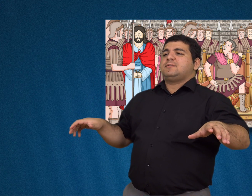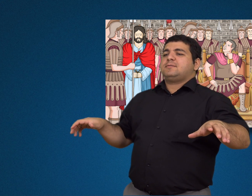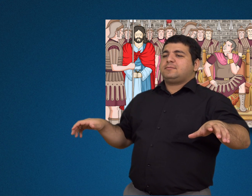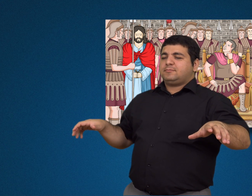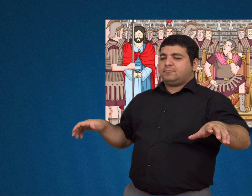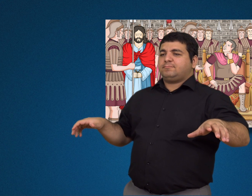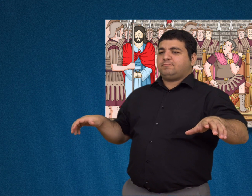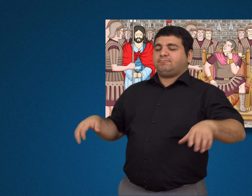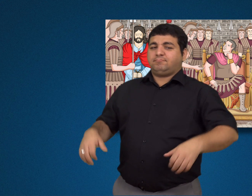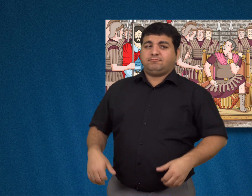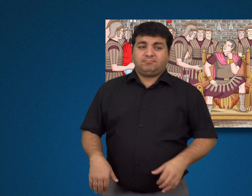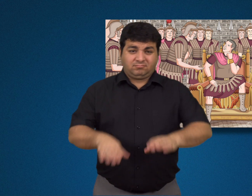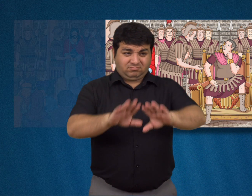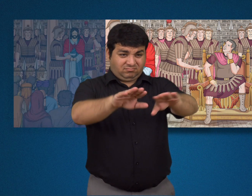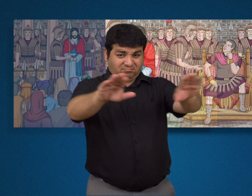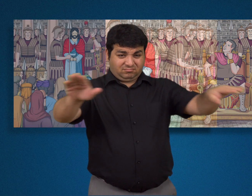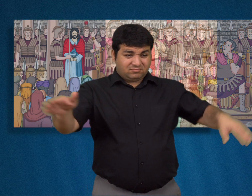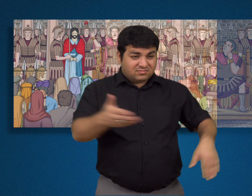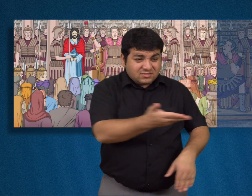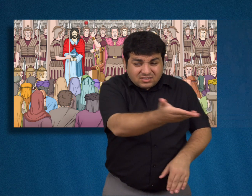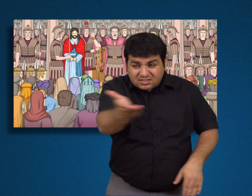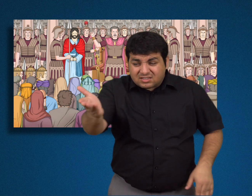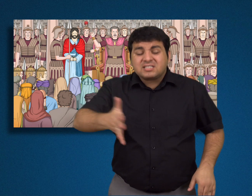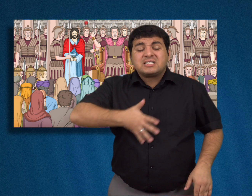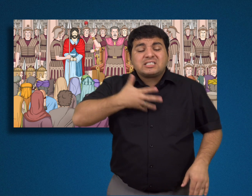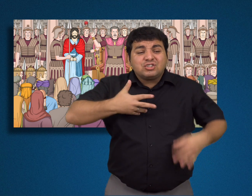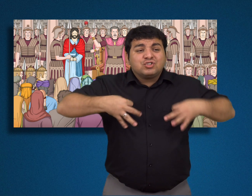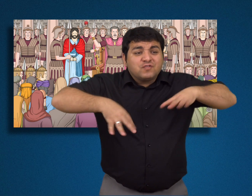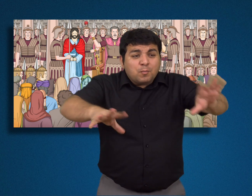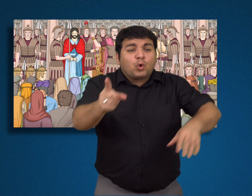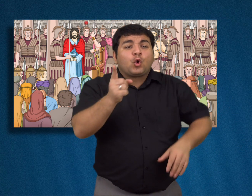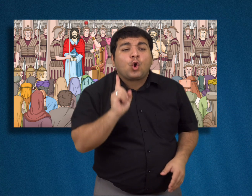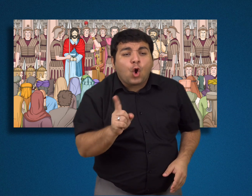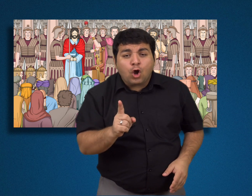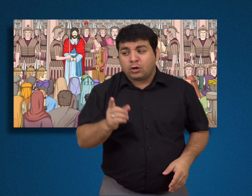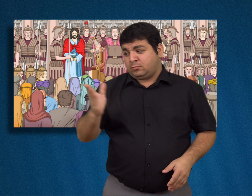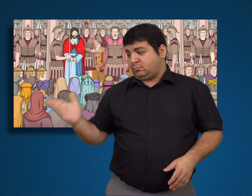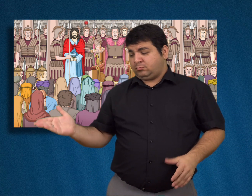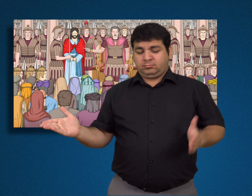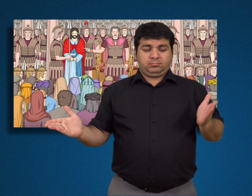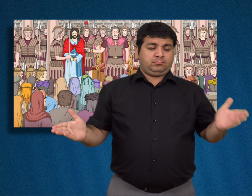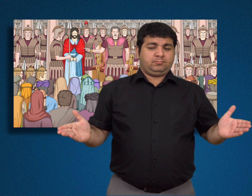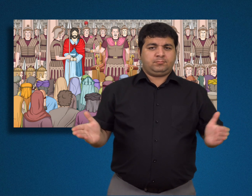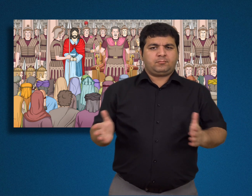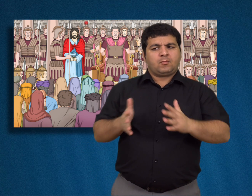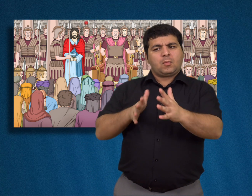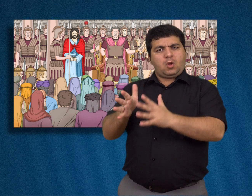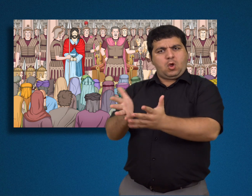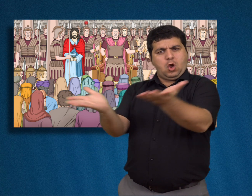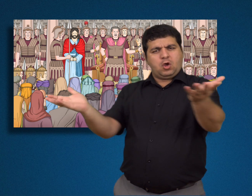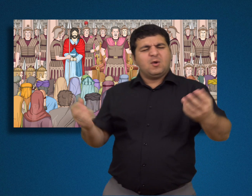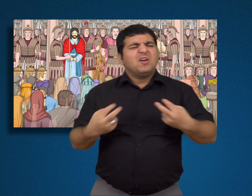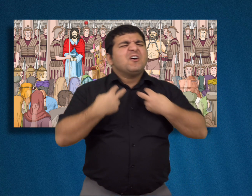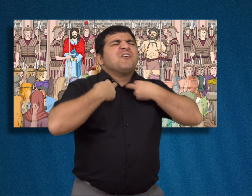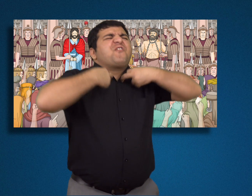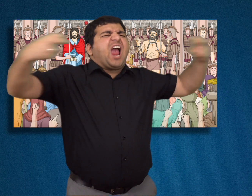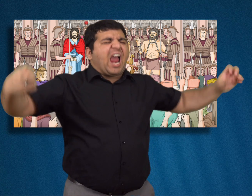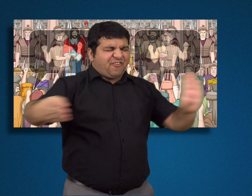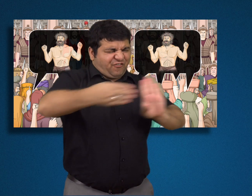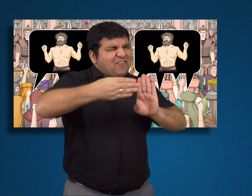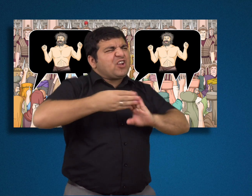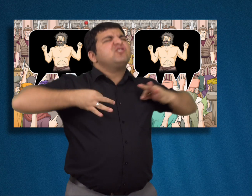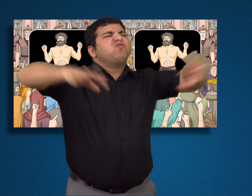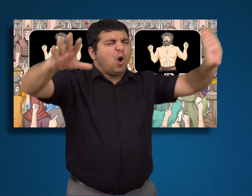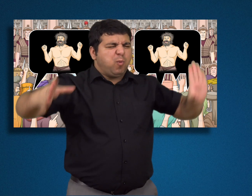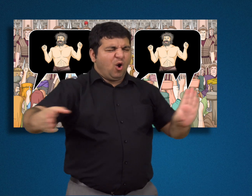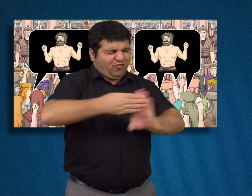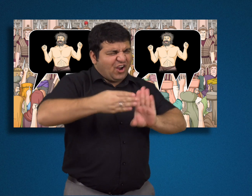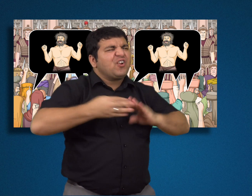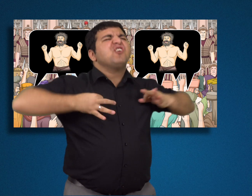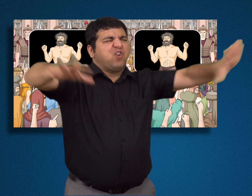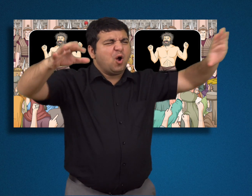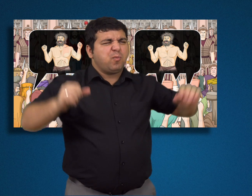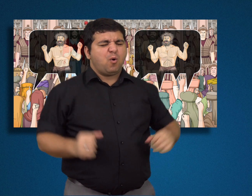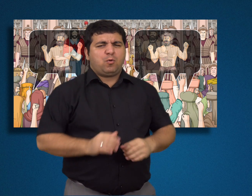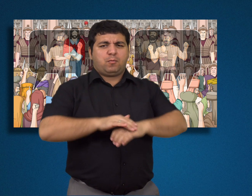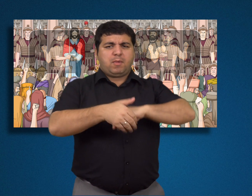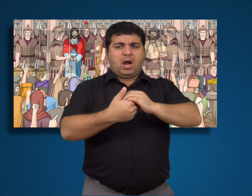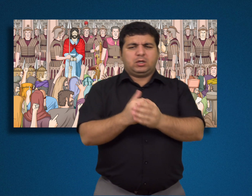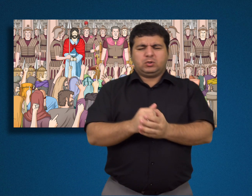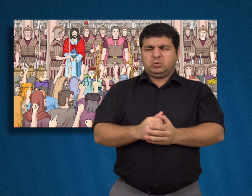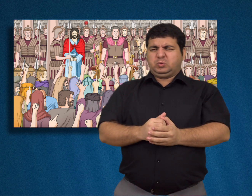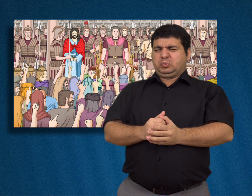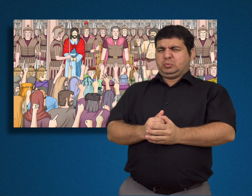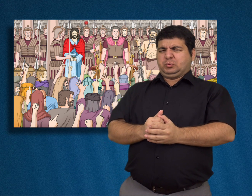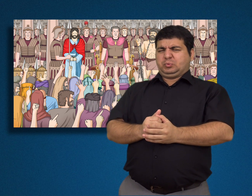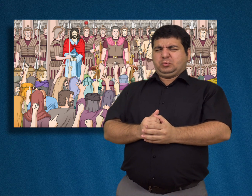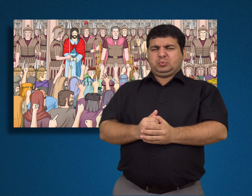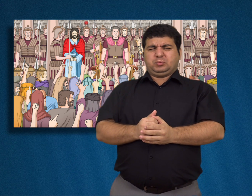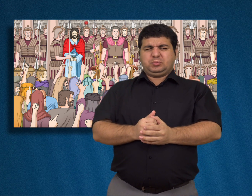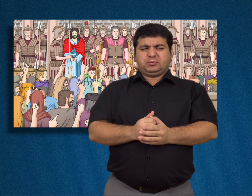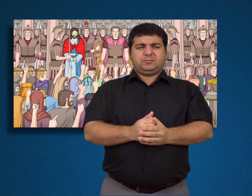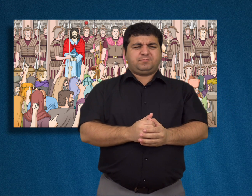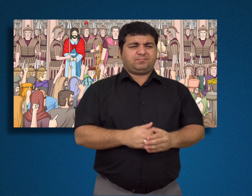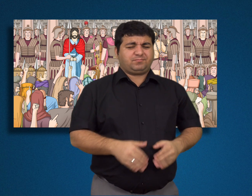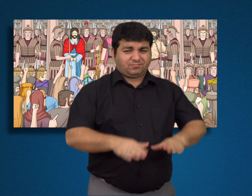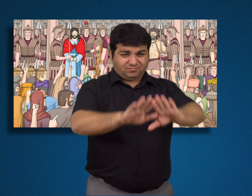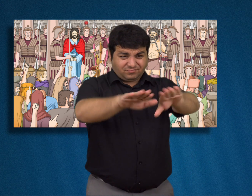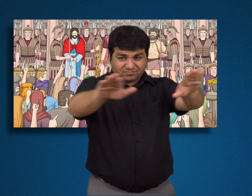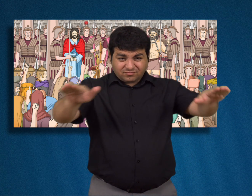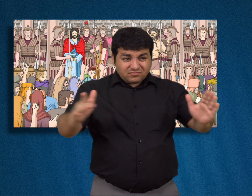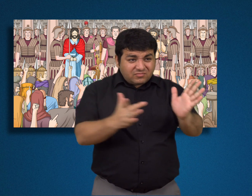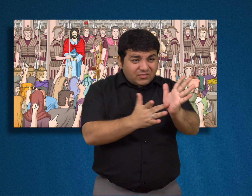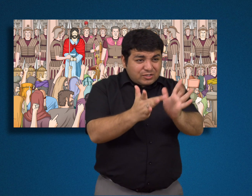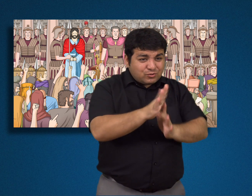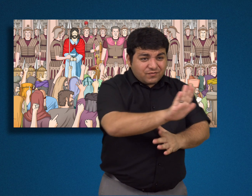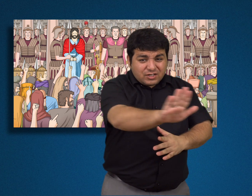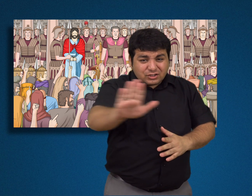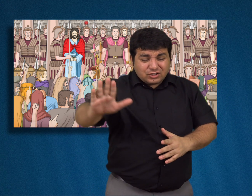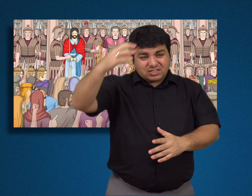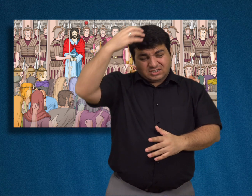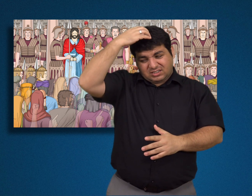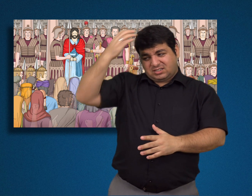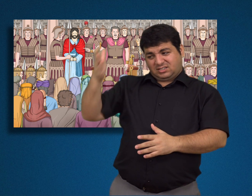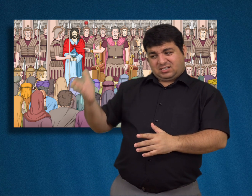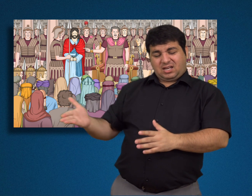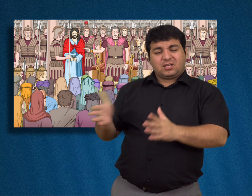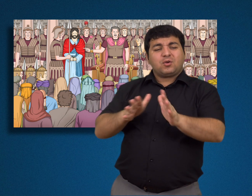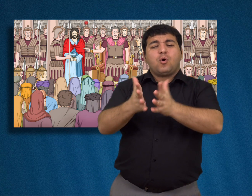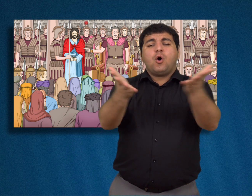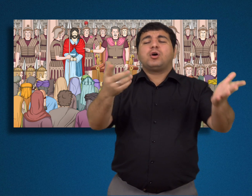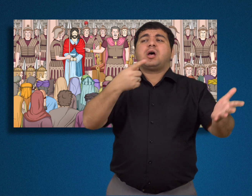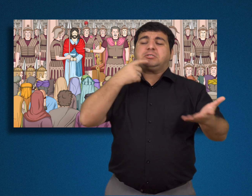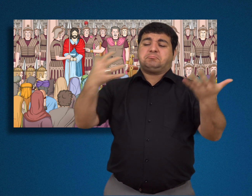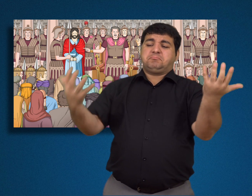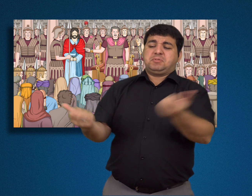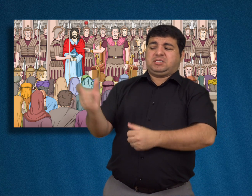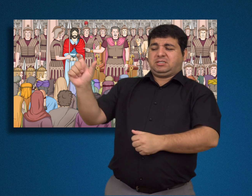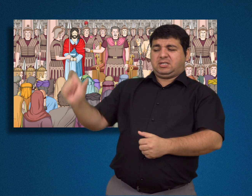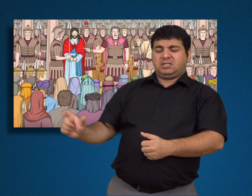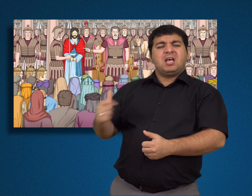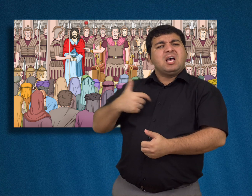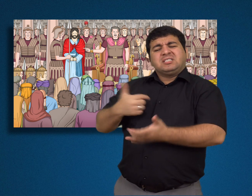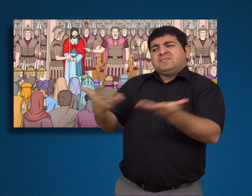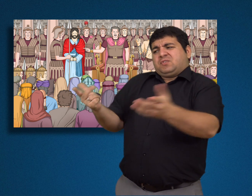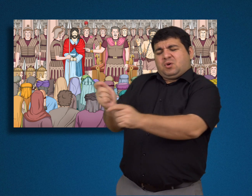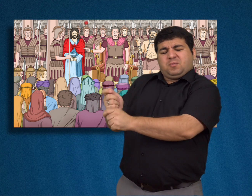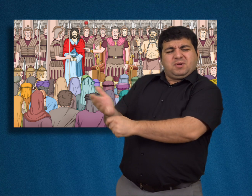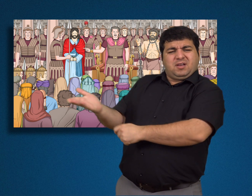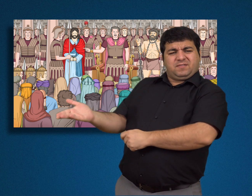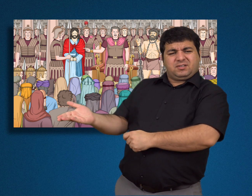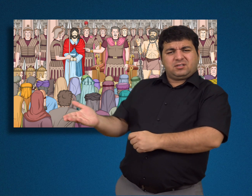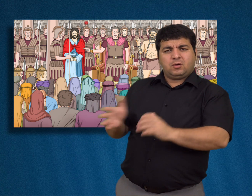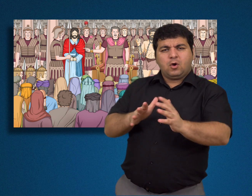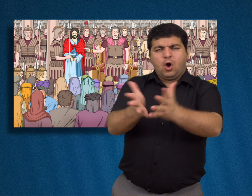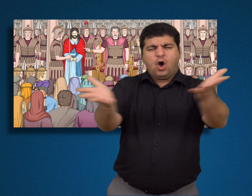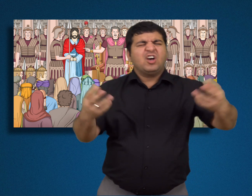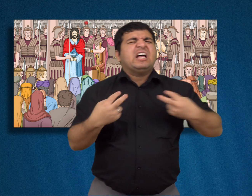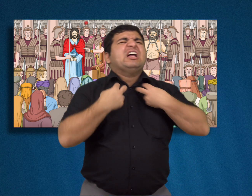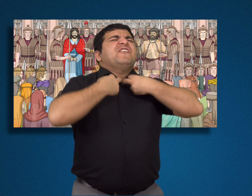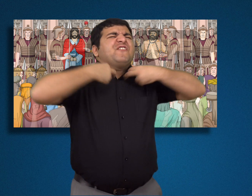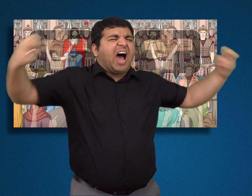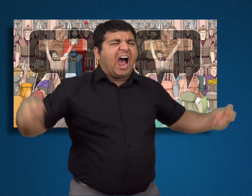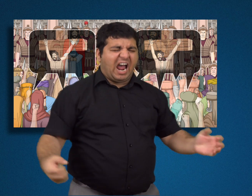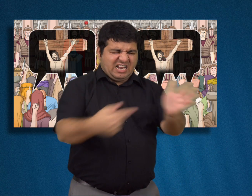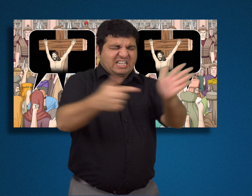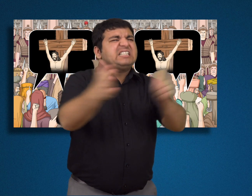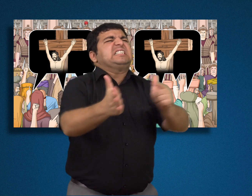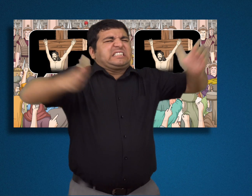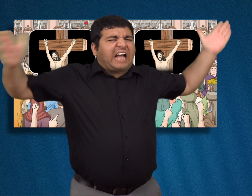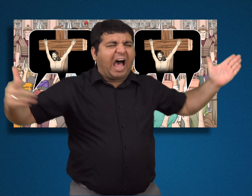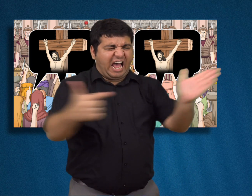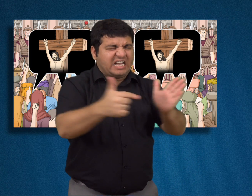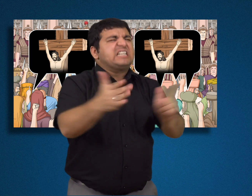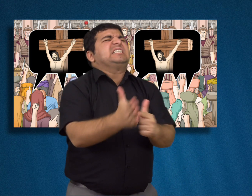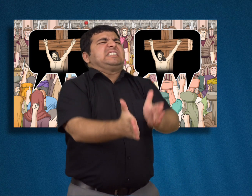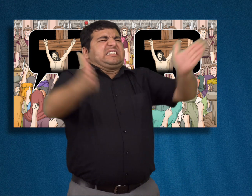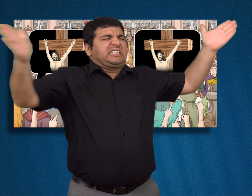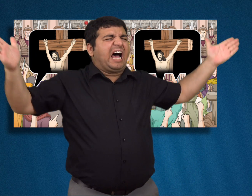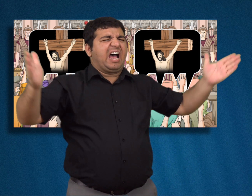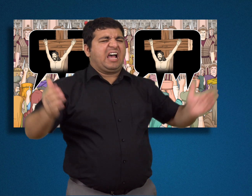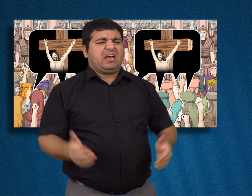But the chief priests and elders persuaded the crowds to ask for Barabbas and to have Jesus put to death. “Which of the two do you want me to release to you?” asked the governor. “Barabbas,” they replied. “What then should I do with Jesus who is called Christ?” Pilate asked.